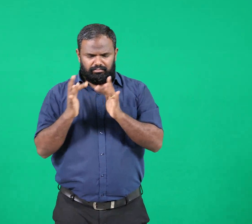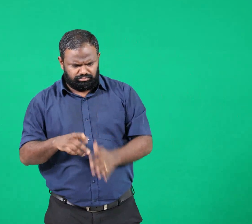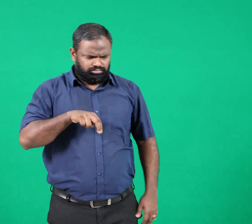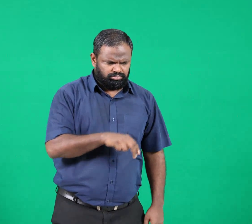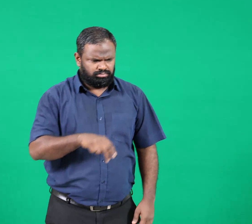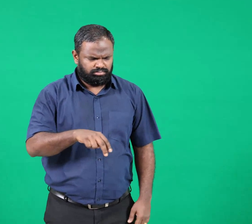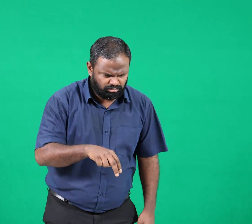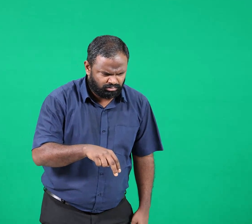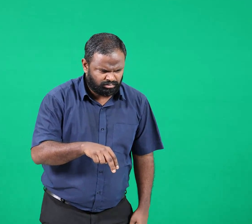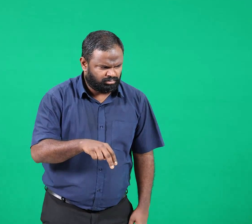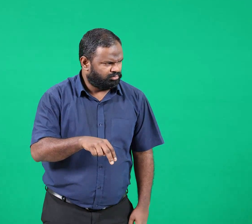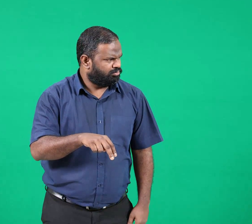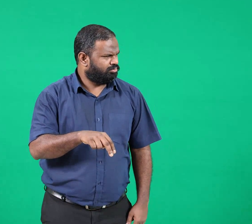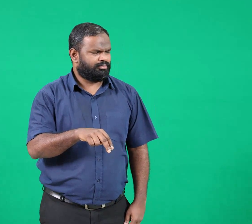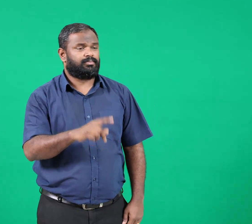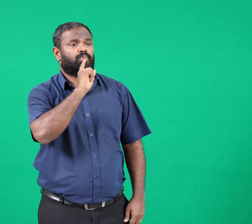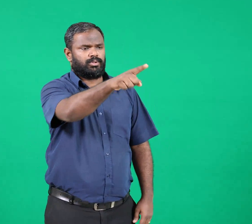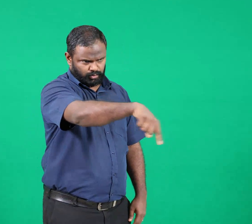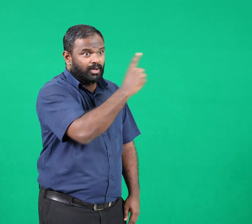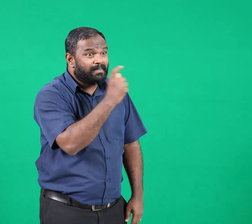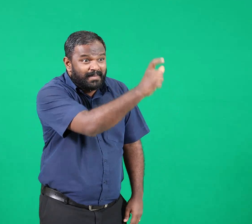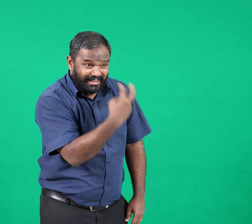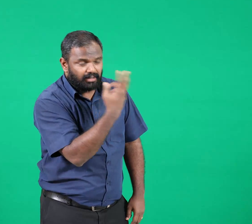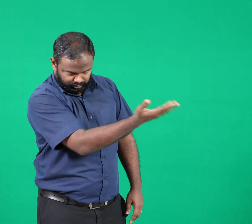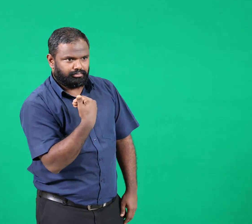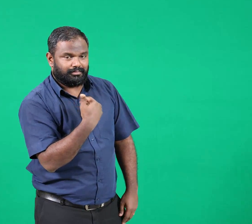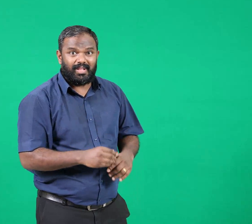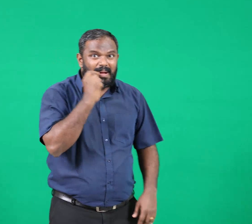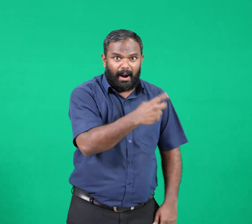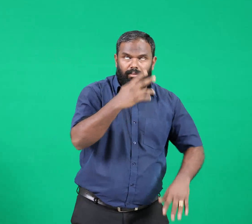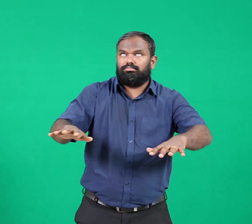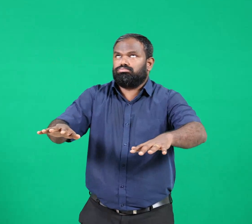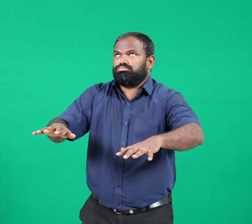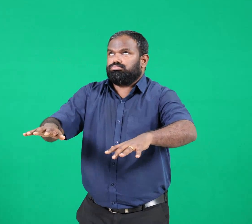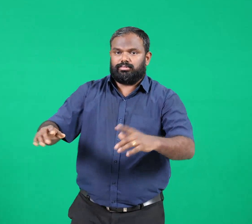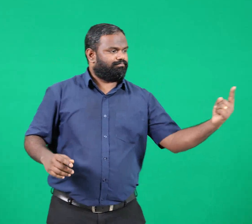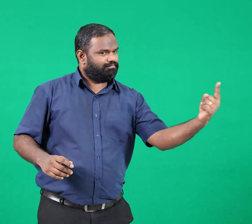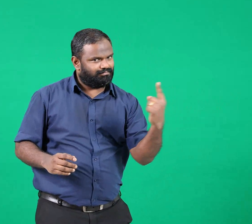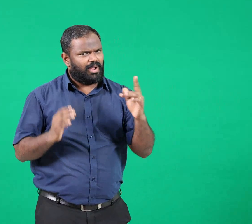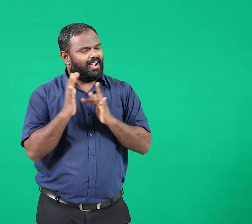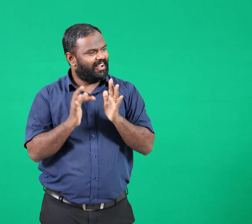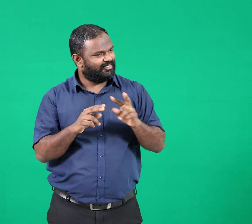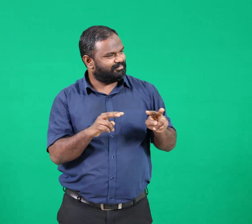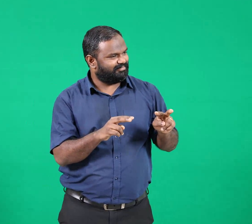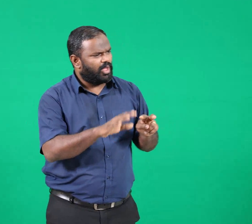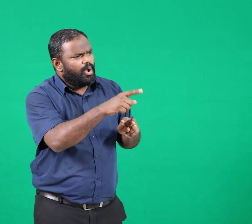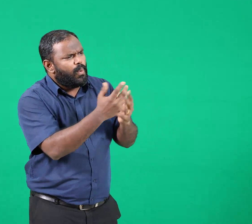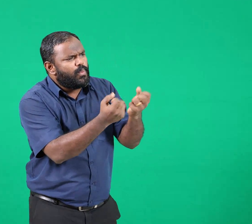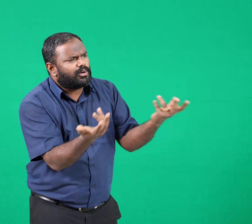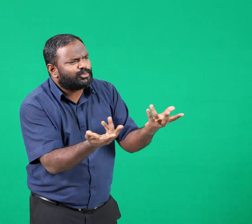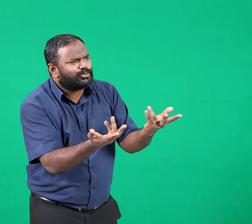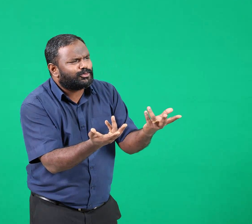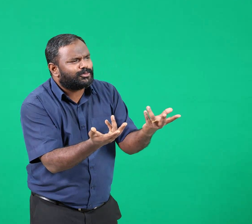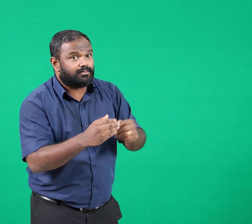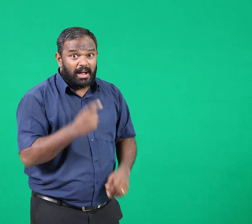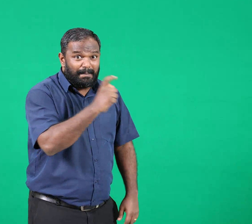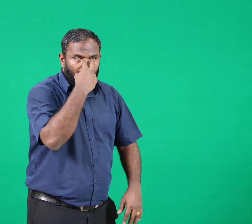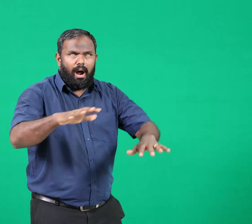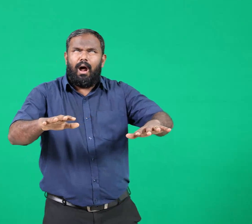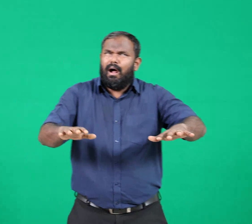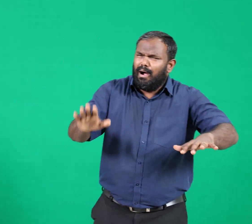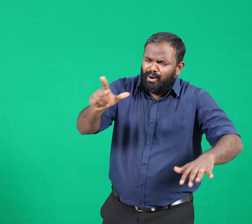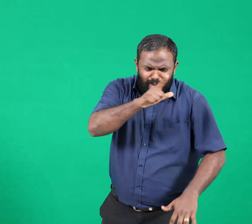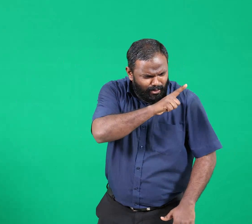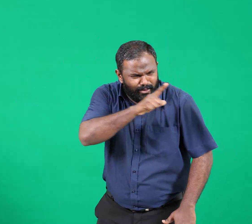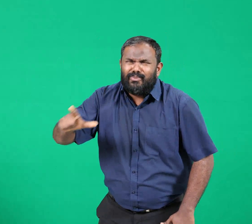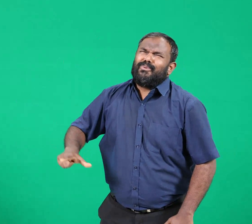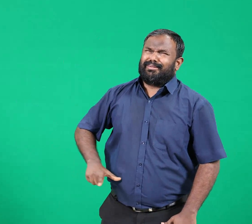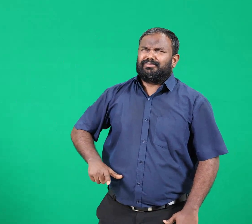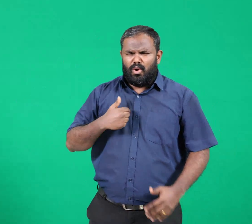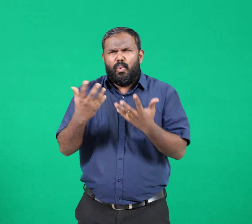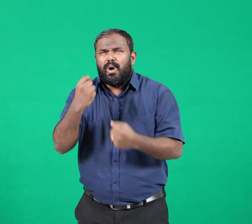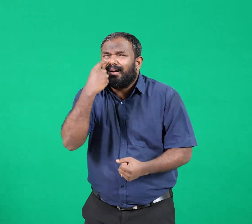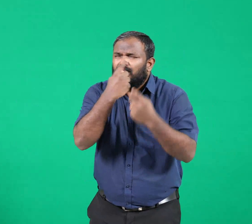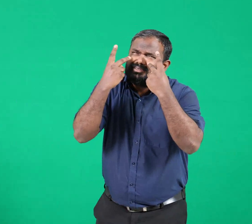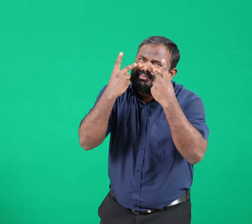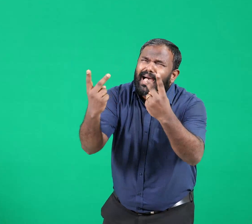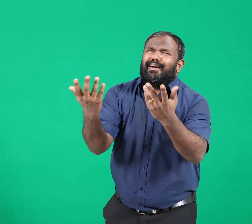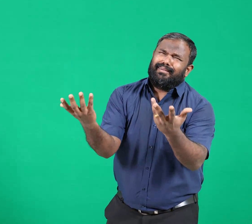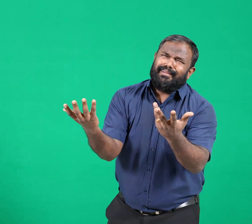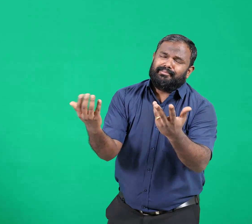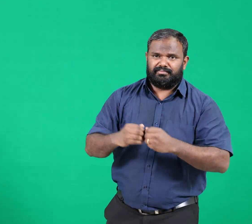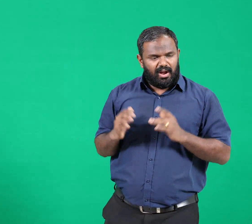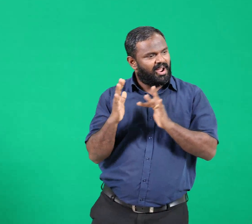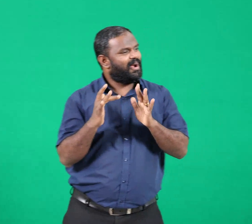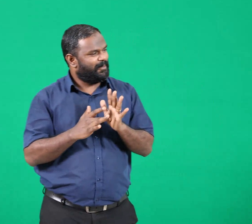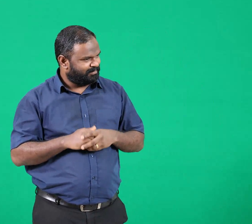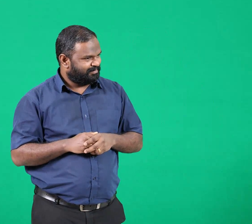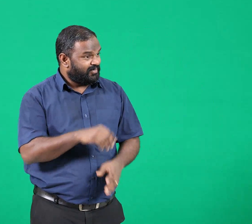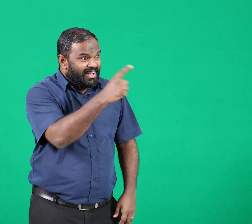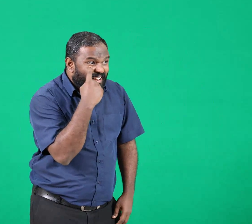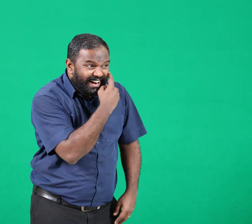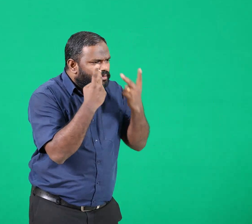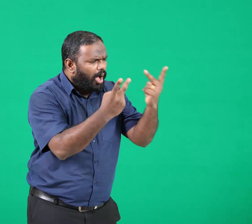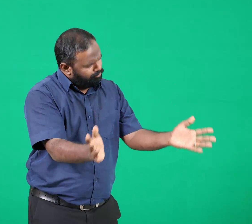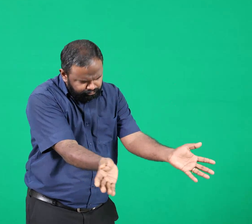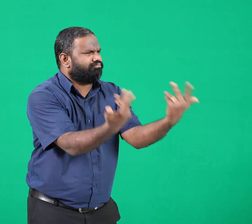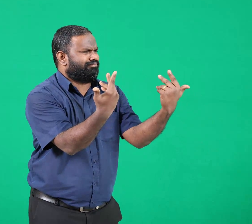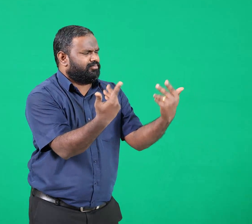When he had been brought near, Jesus asked him, "What do you want Me to do for you?" "Lord," he said, "let me see again."